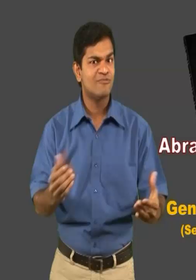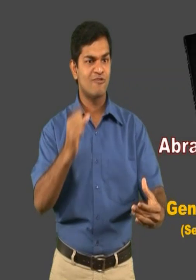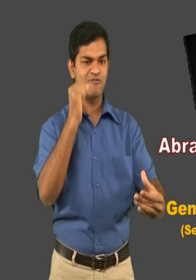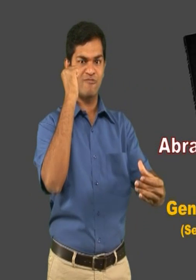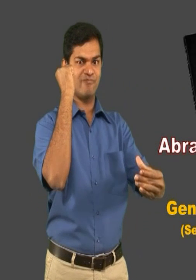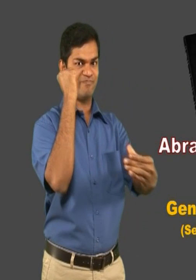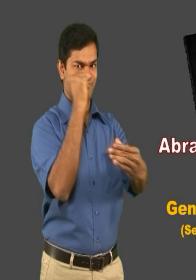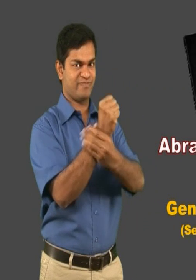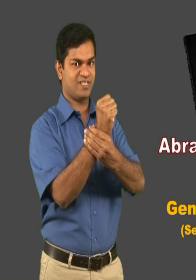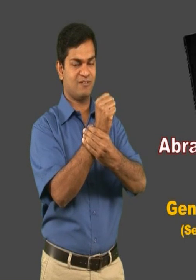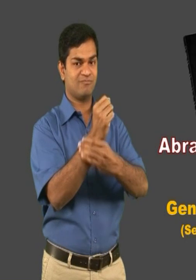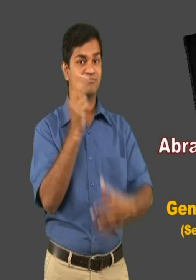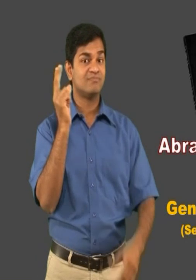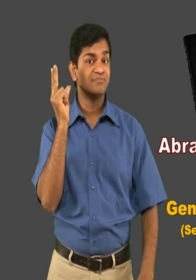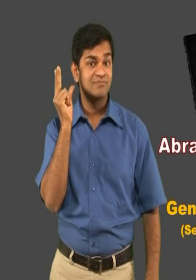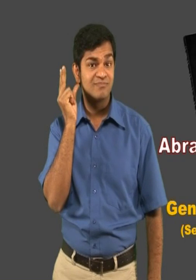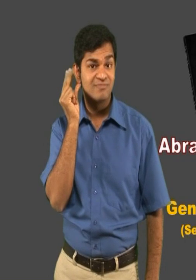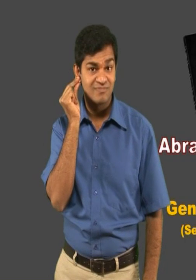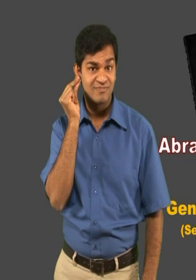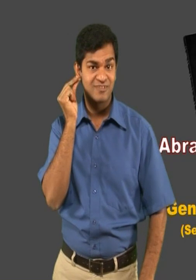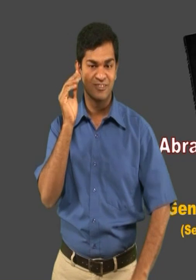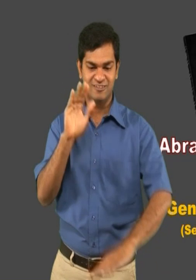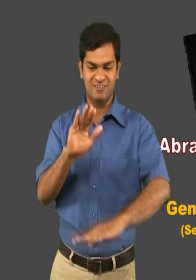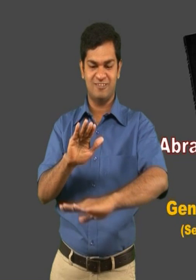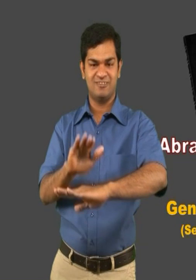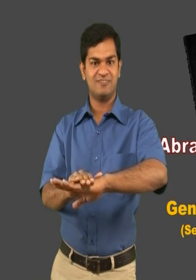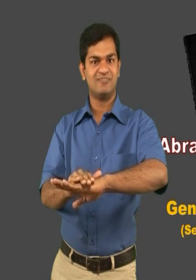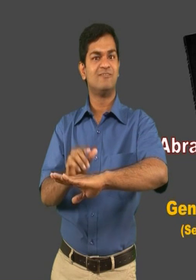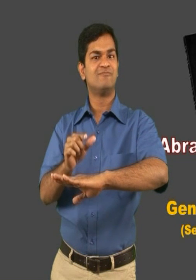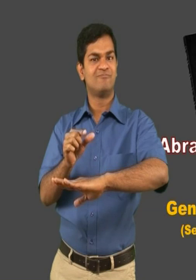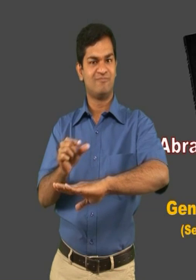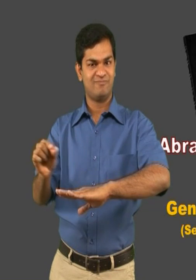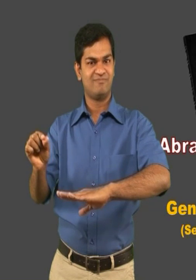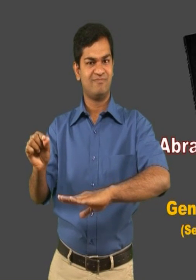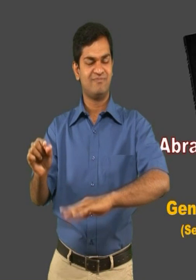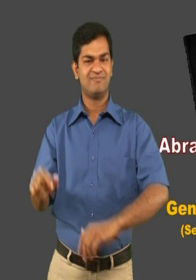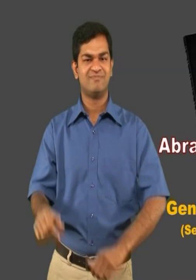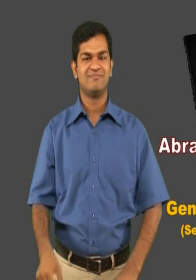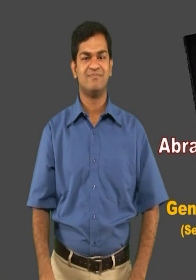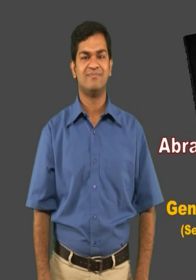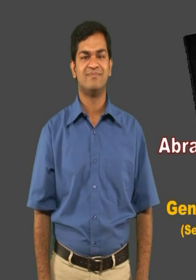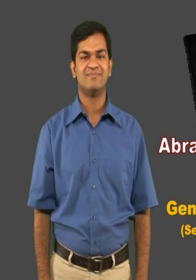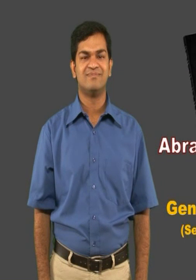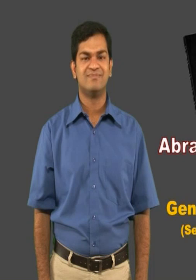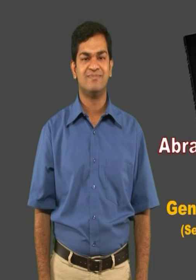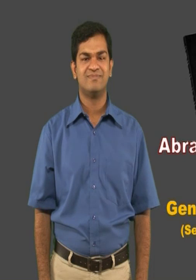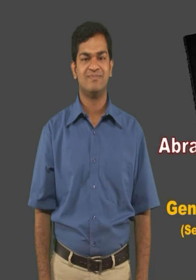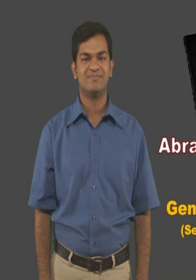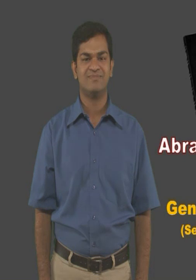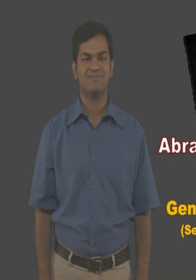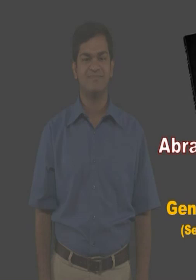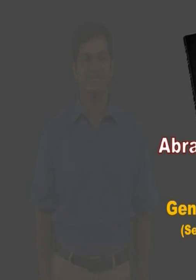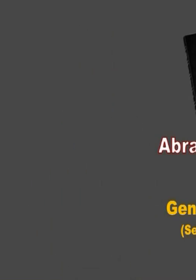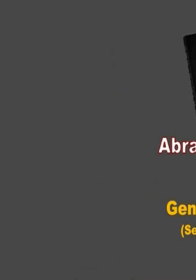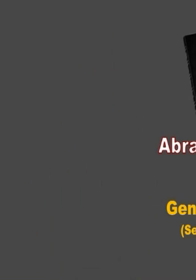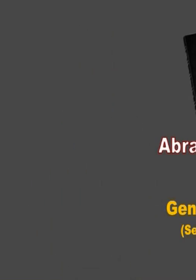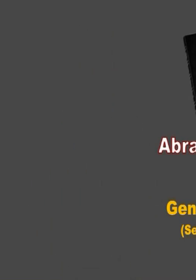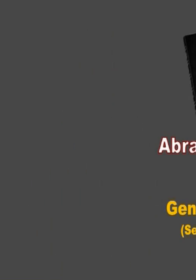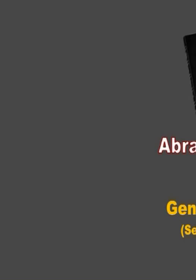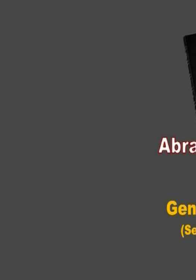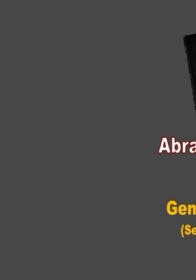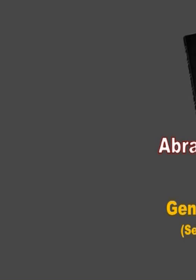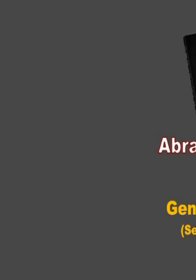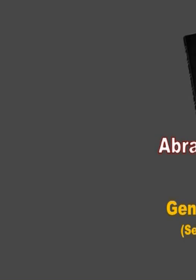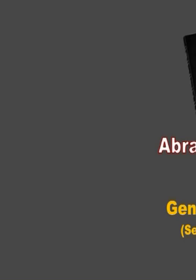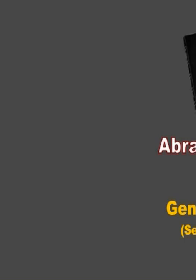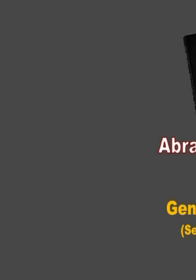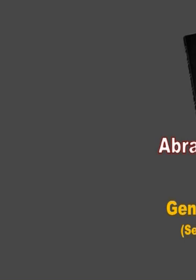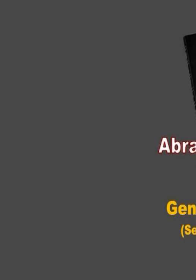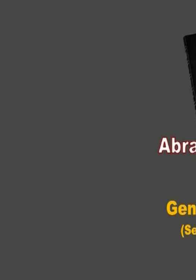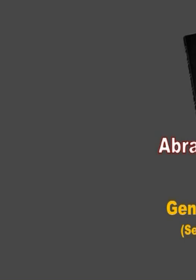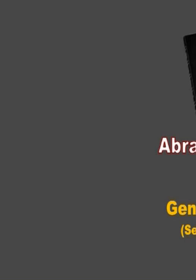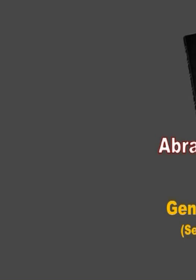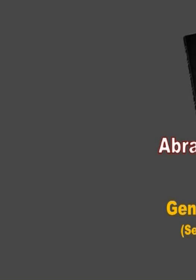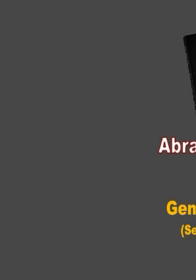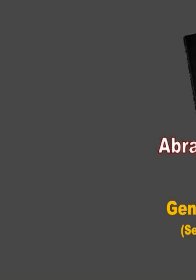Abram, Sarai and Hagar